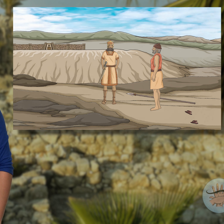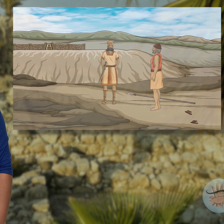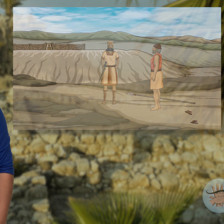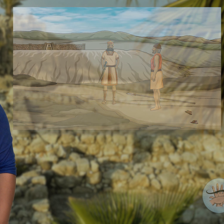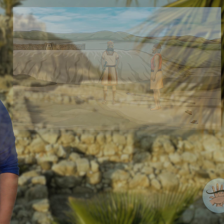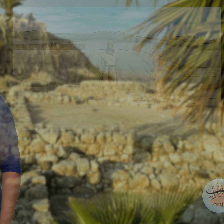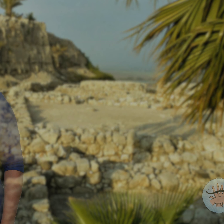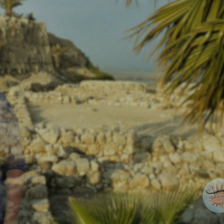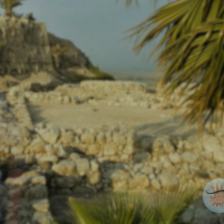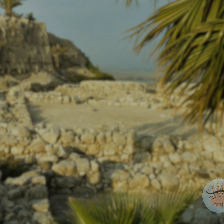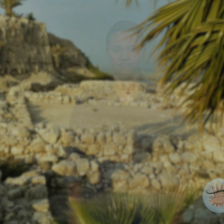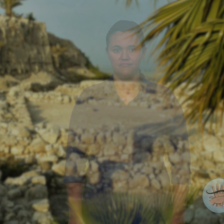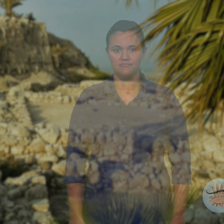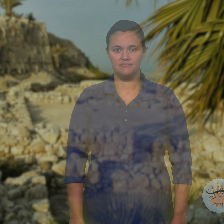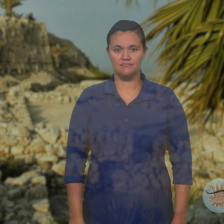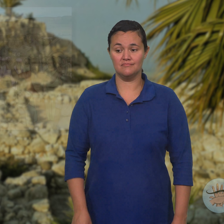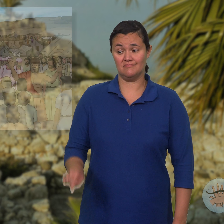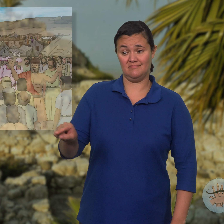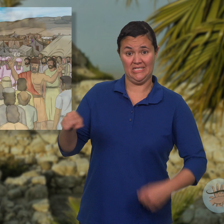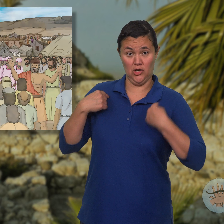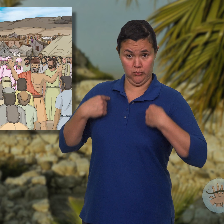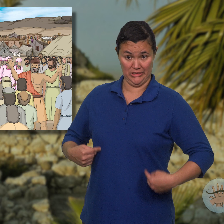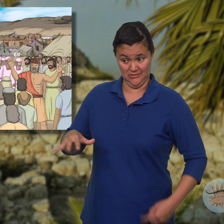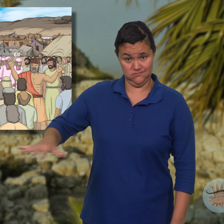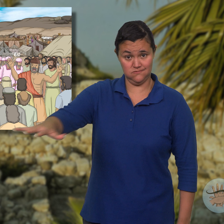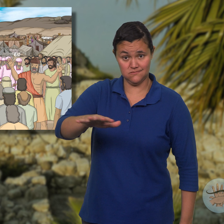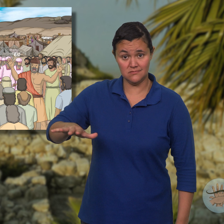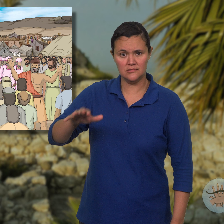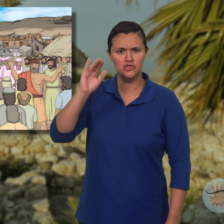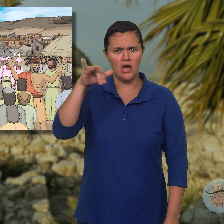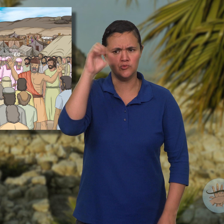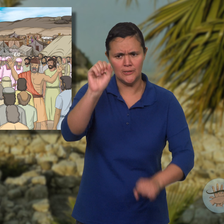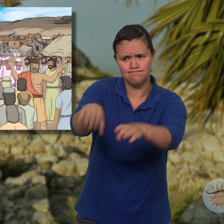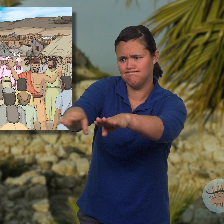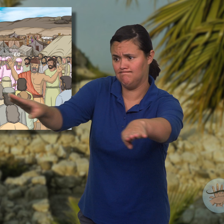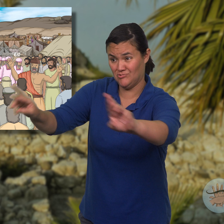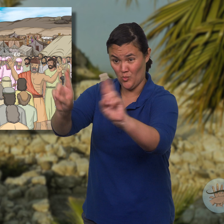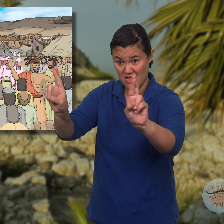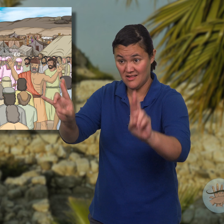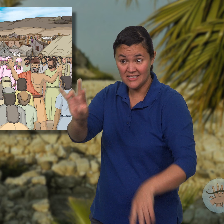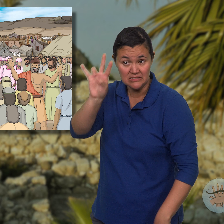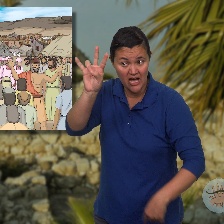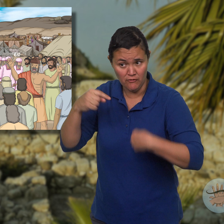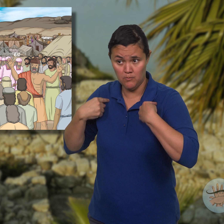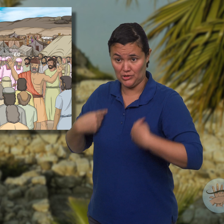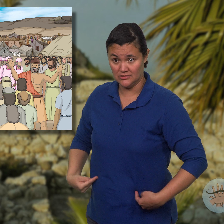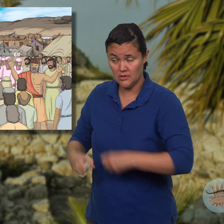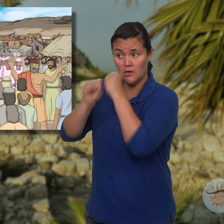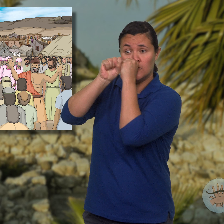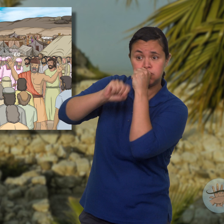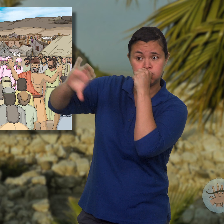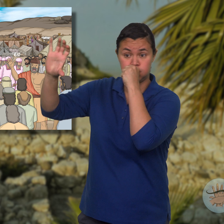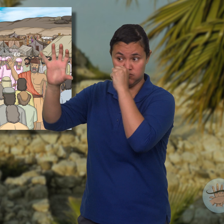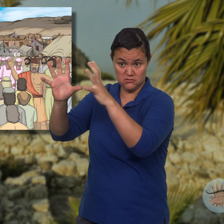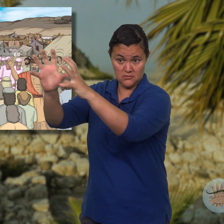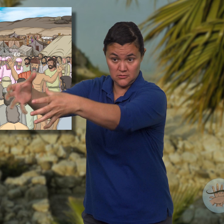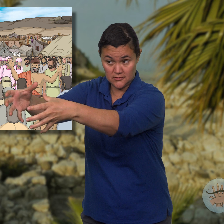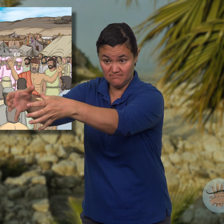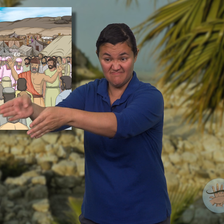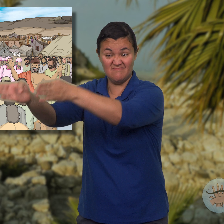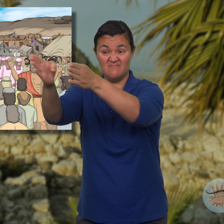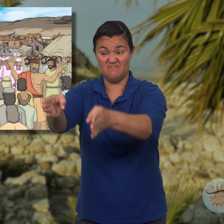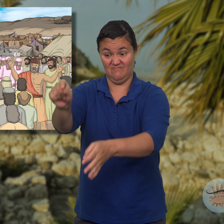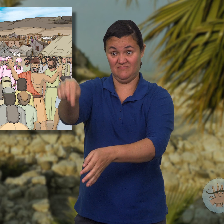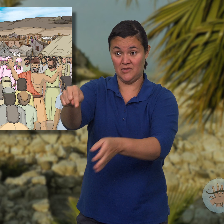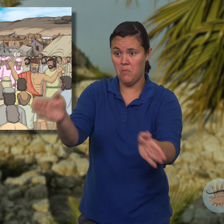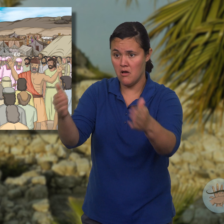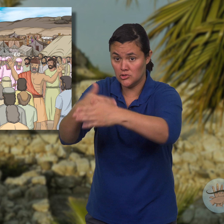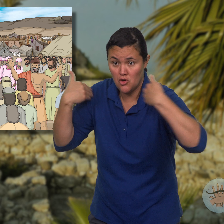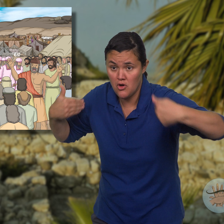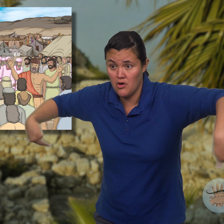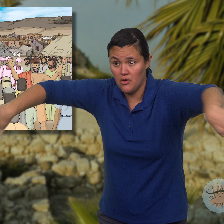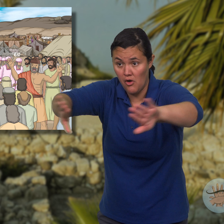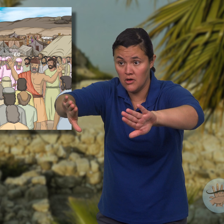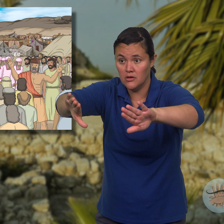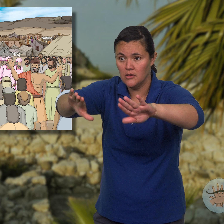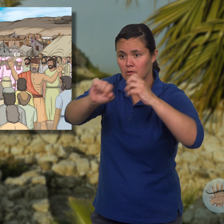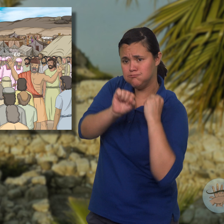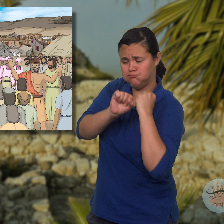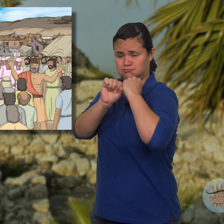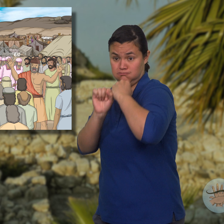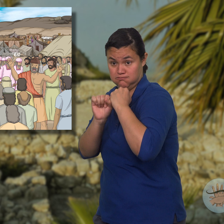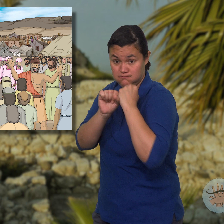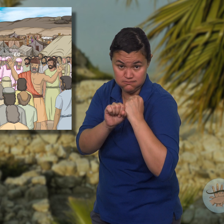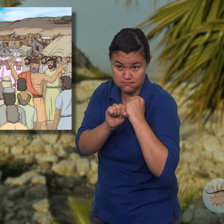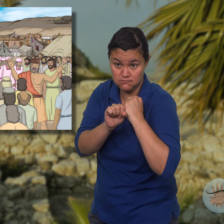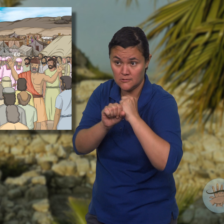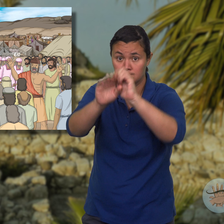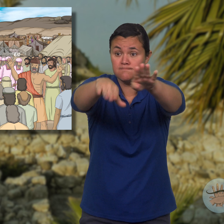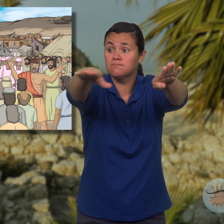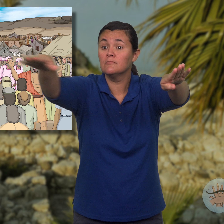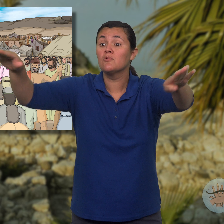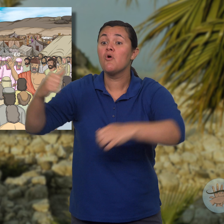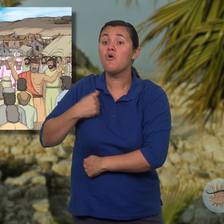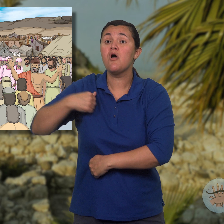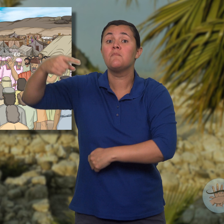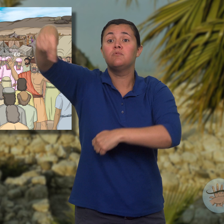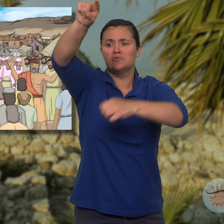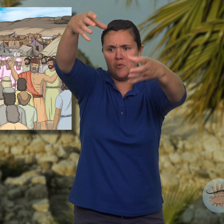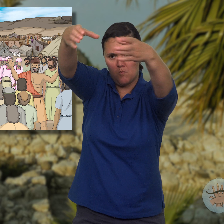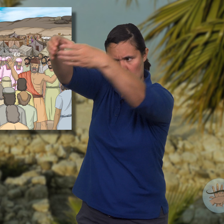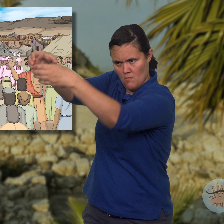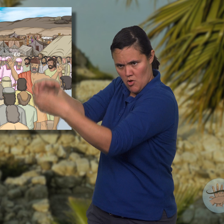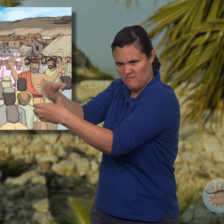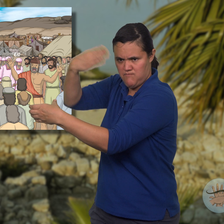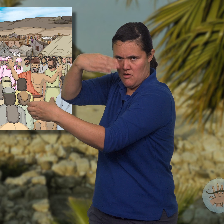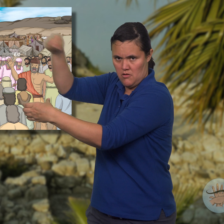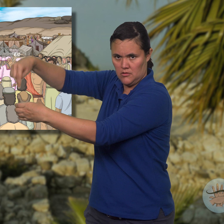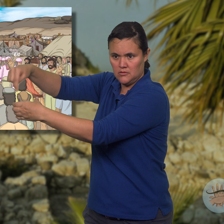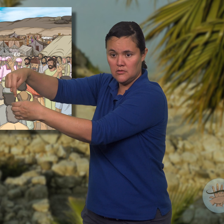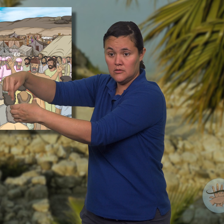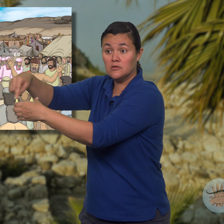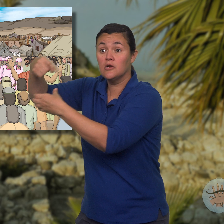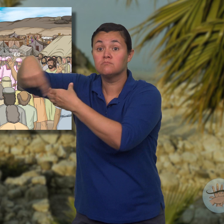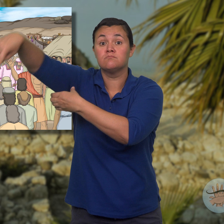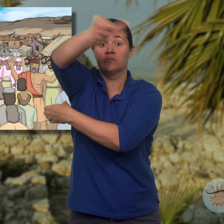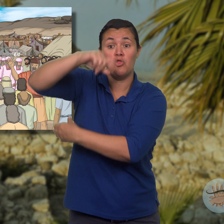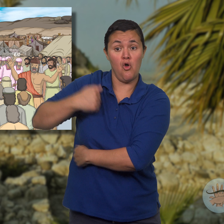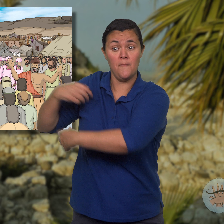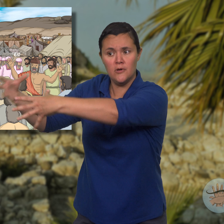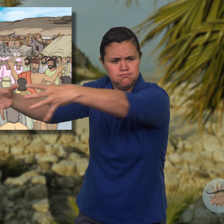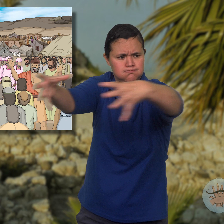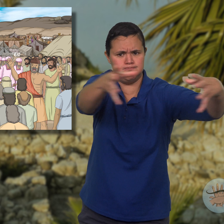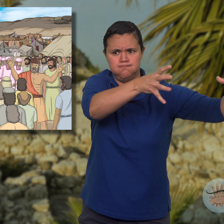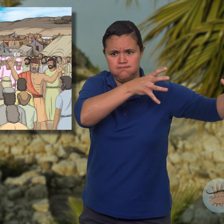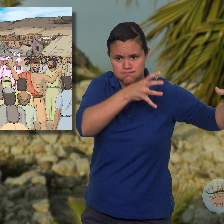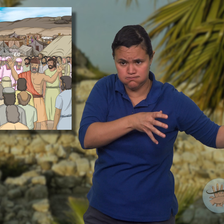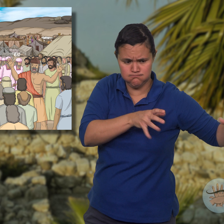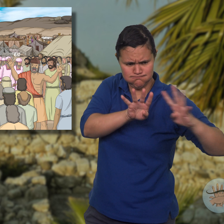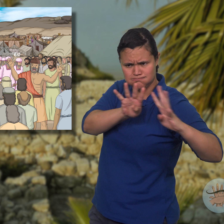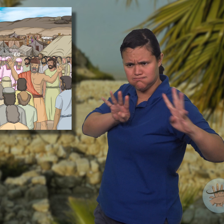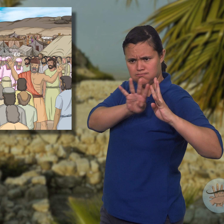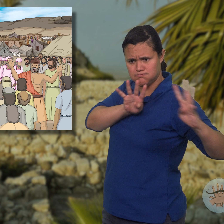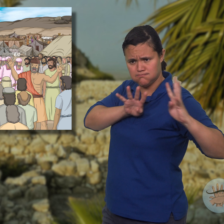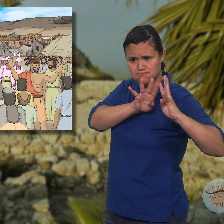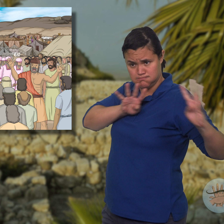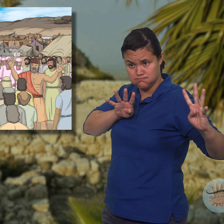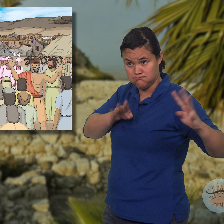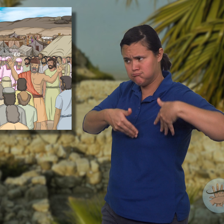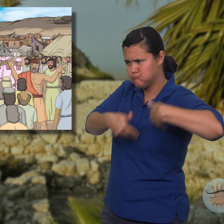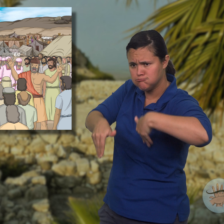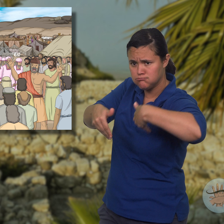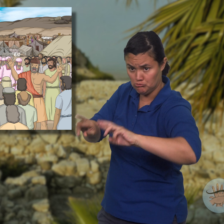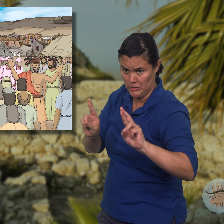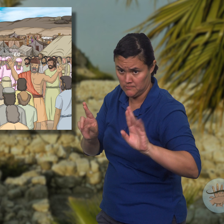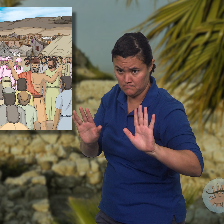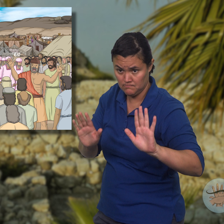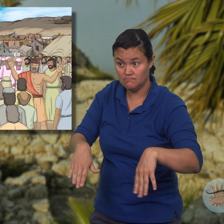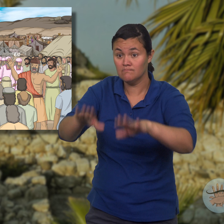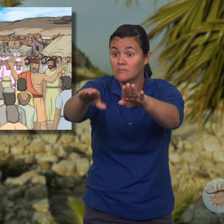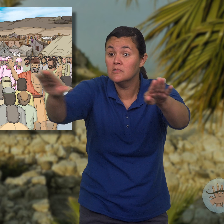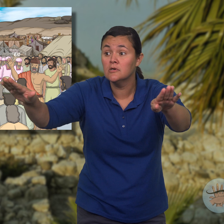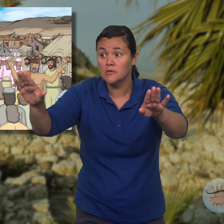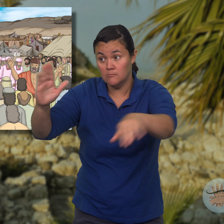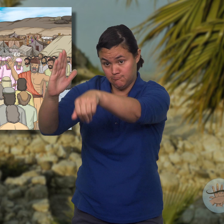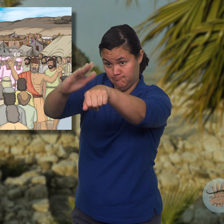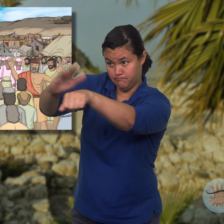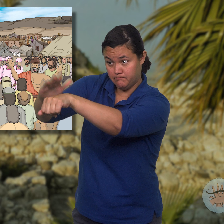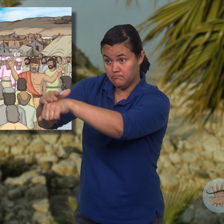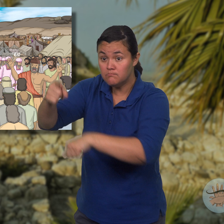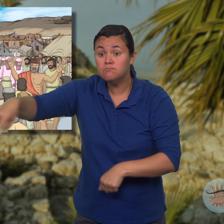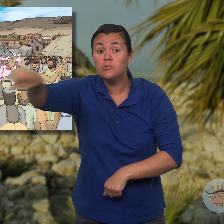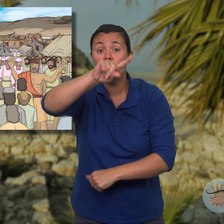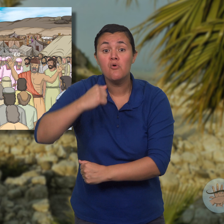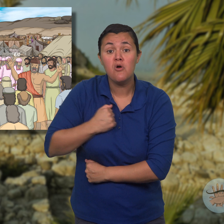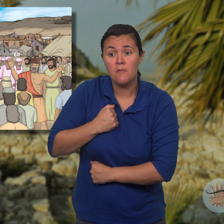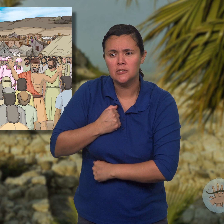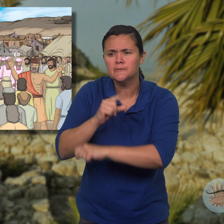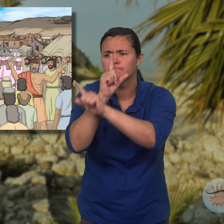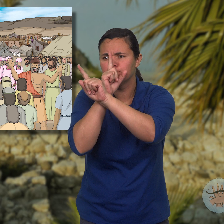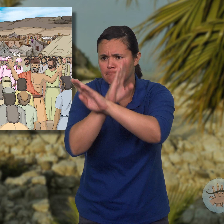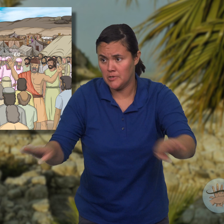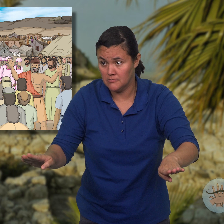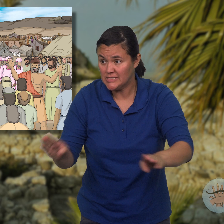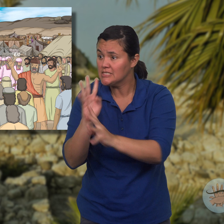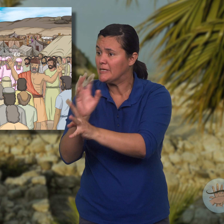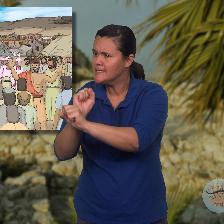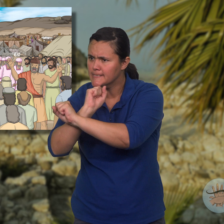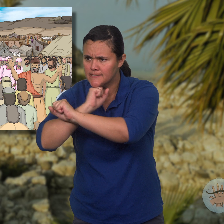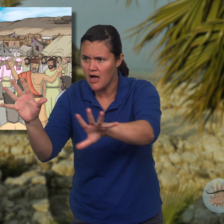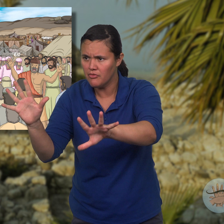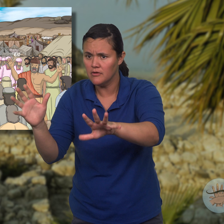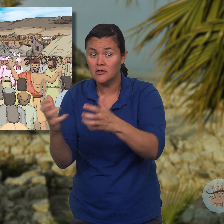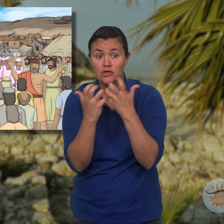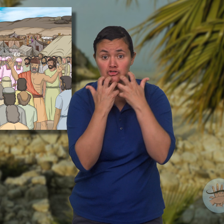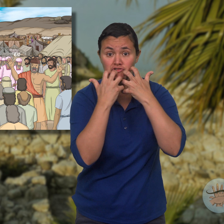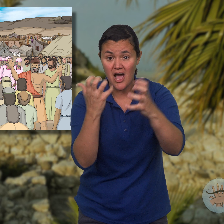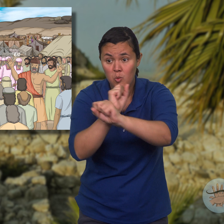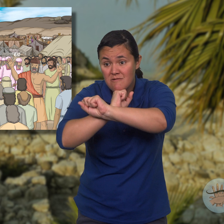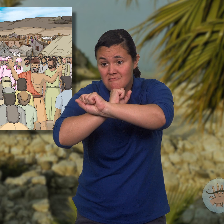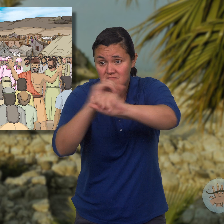So Joshua son of Nun summoned the priests and said, “Take up the ark of the covenant and have seven priests carry seven rams’ horns in front of the ark of the LORD.”